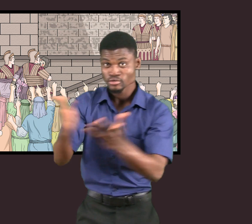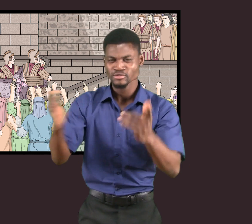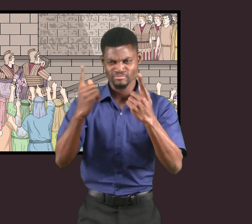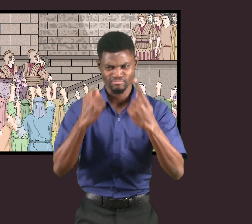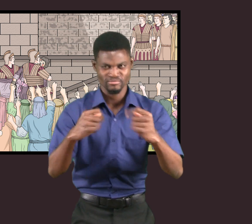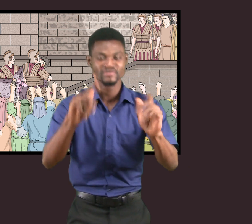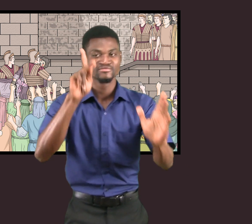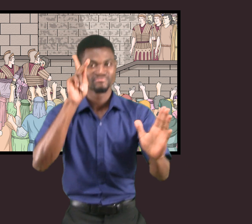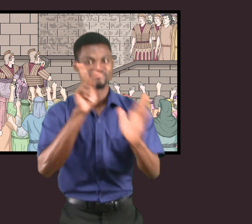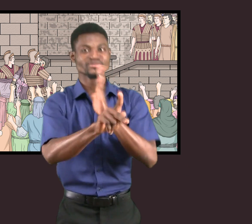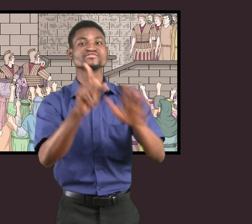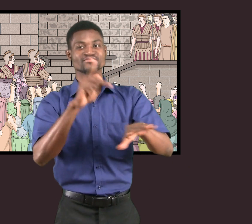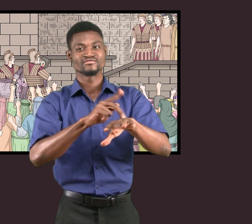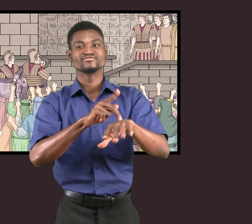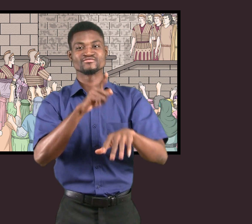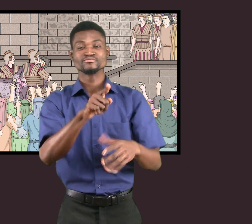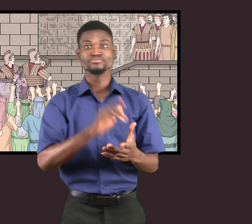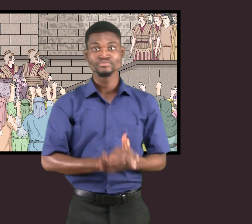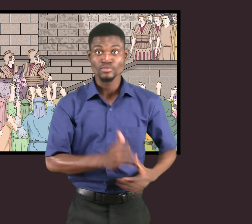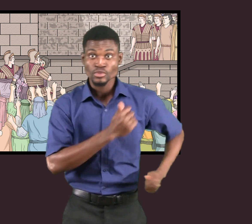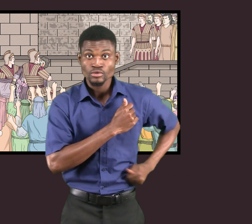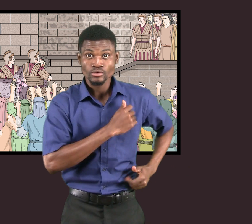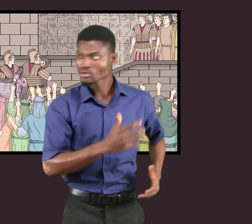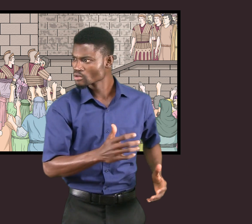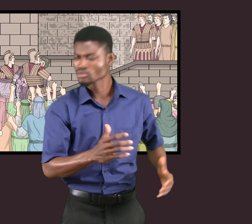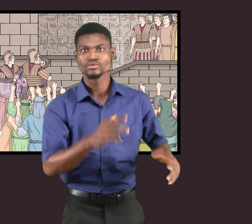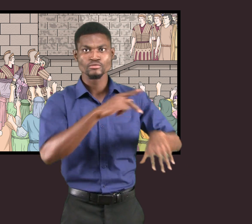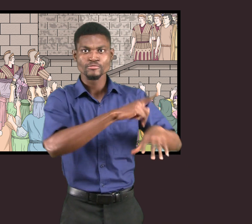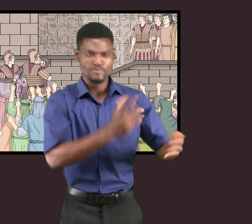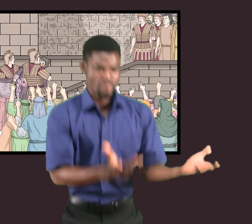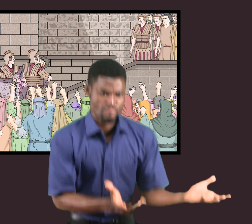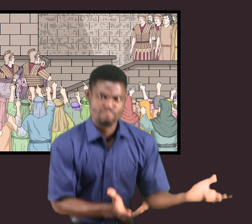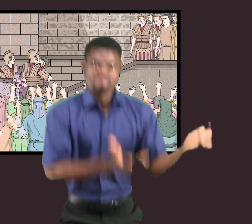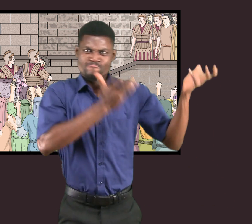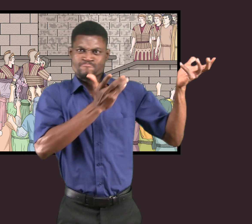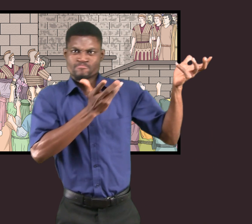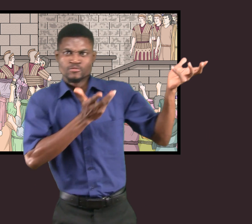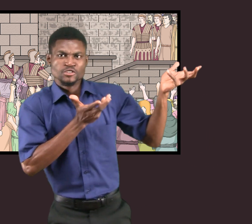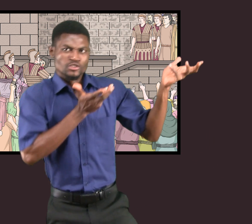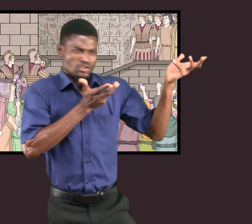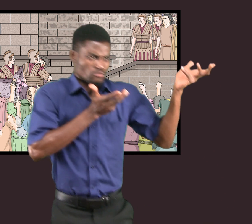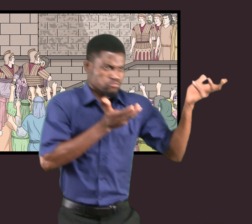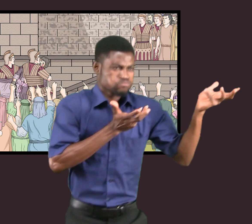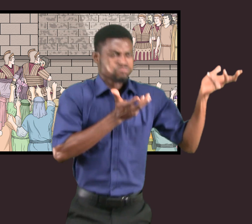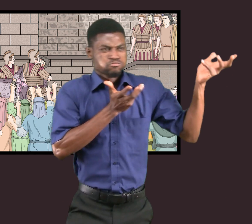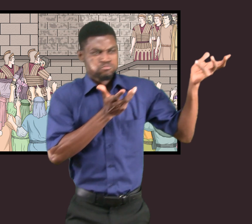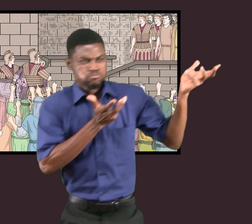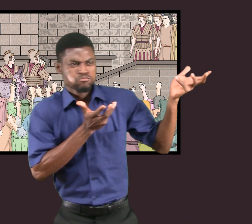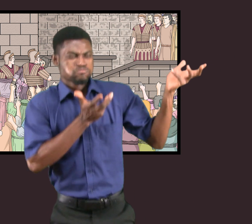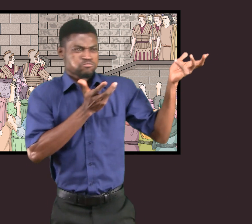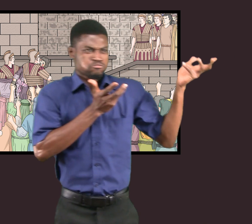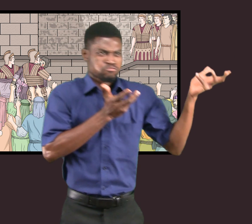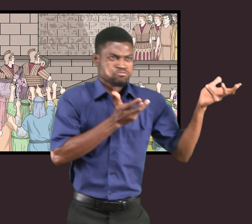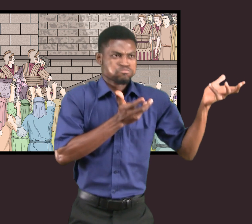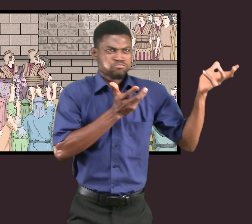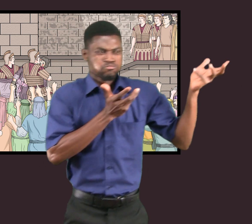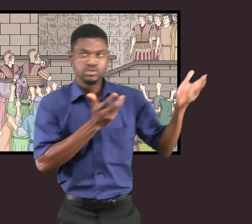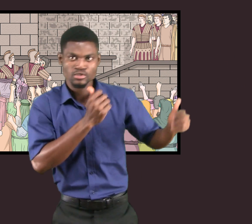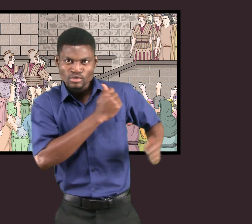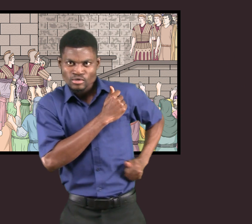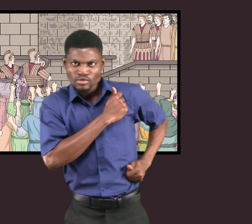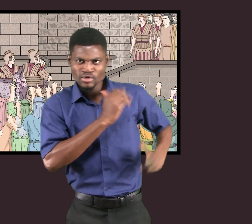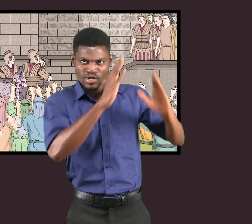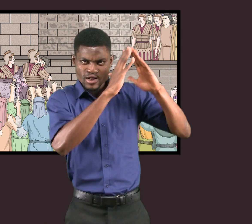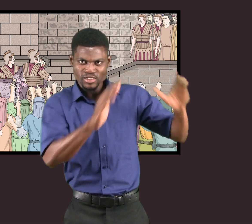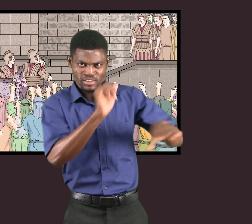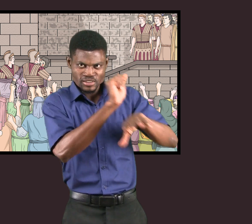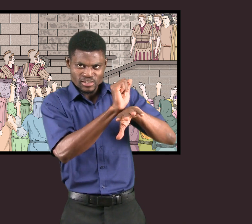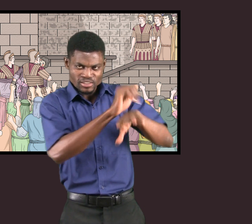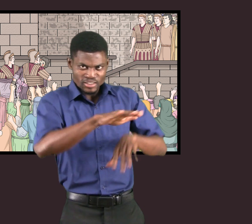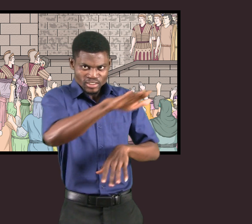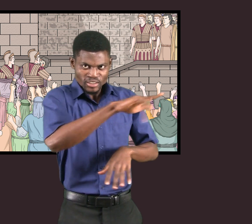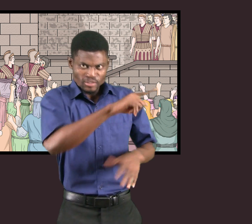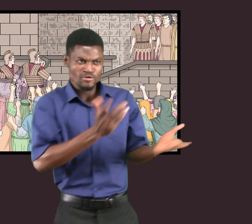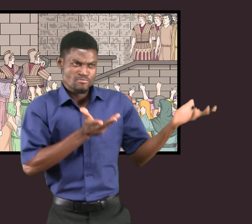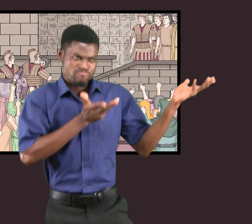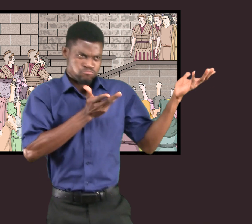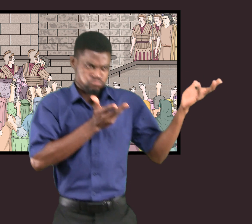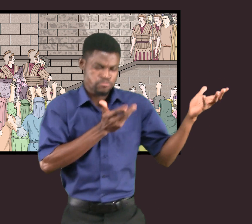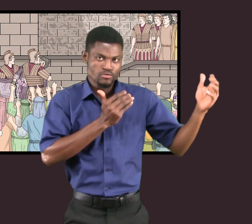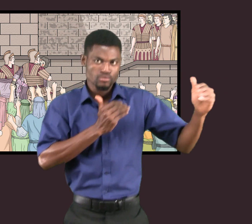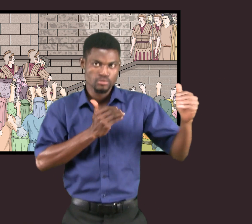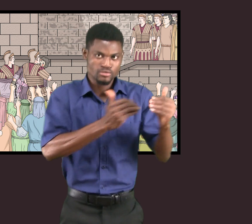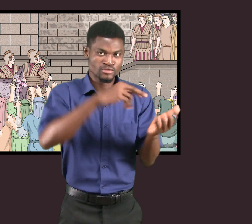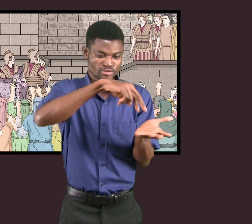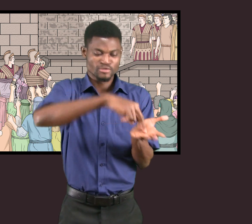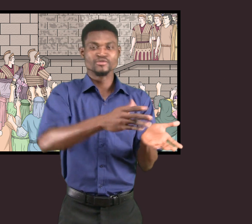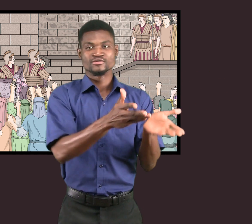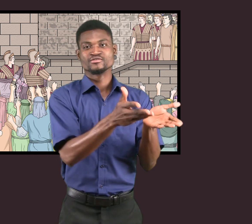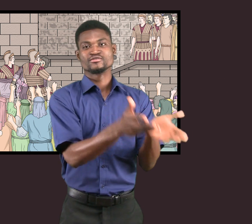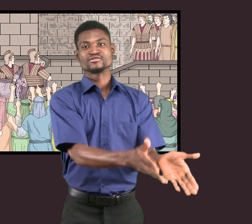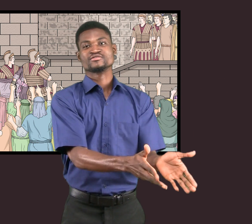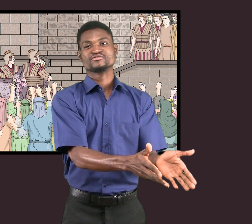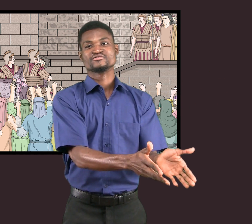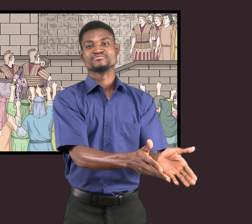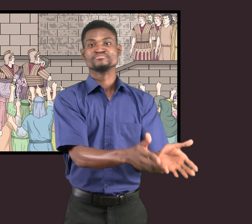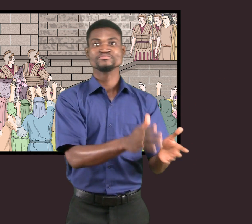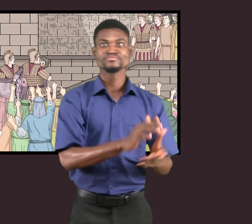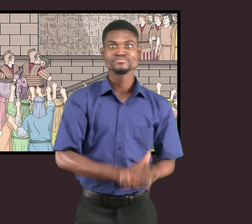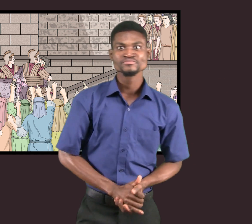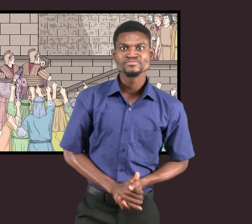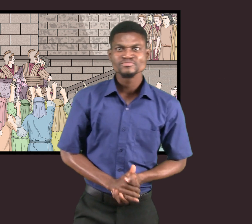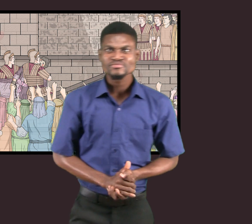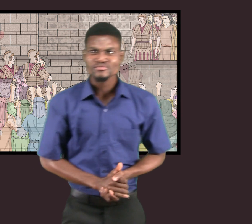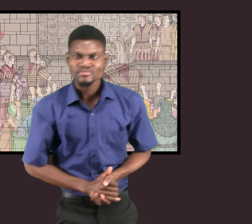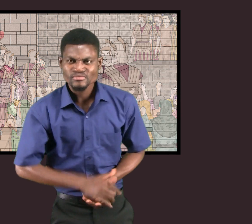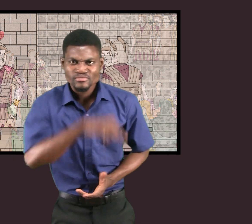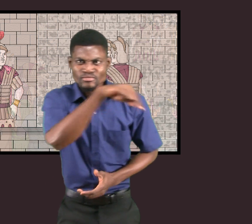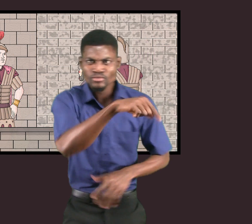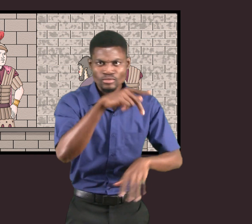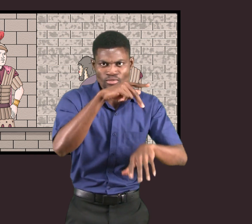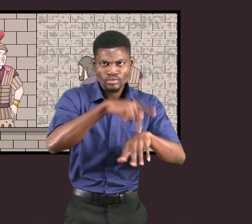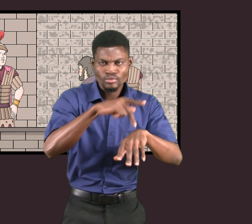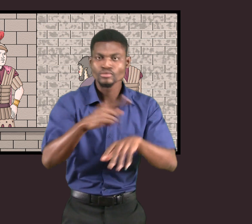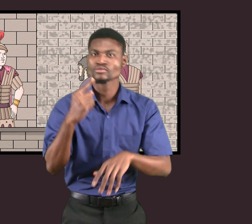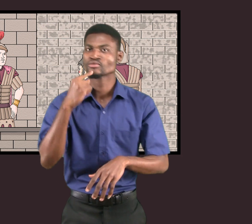For the crowd that followed him kept shouting, “Away with him!”